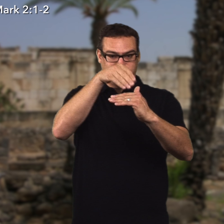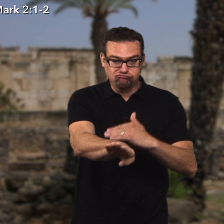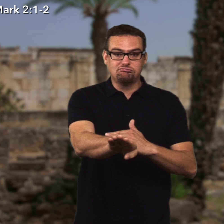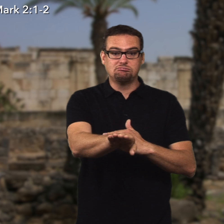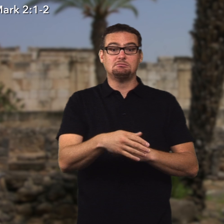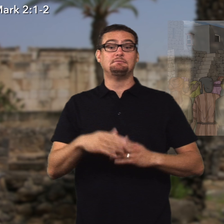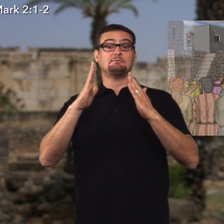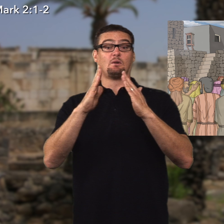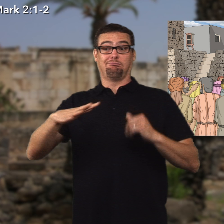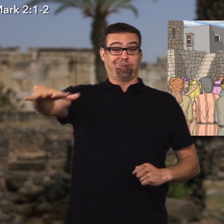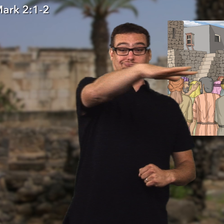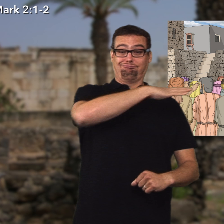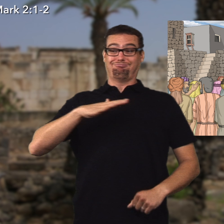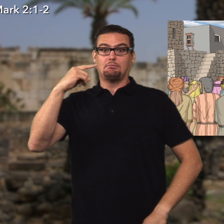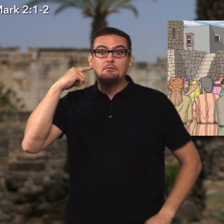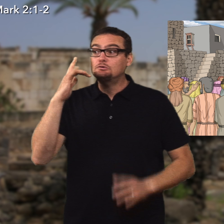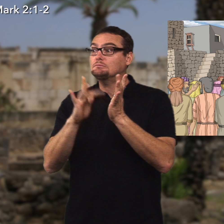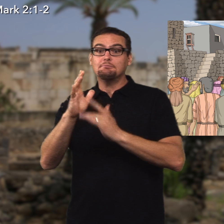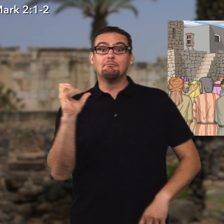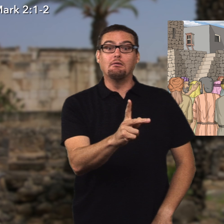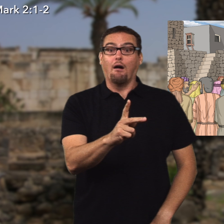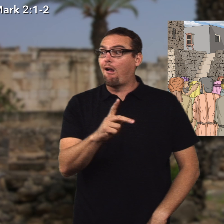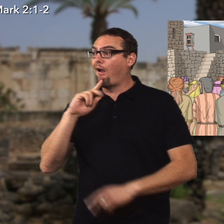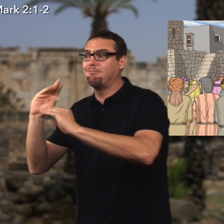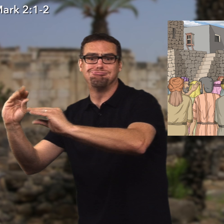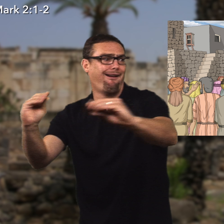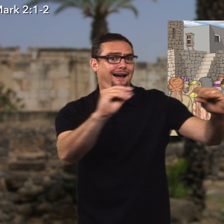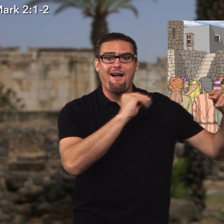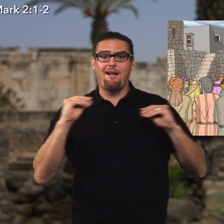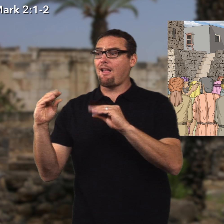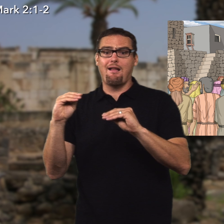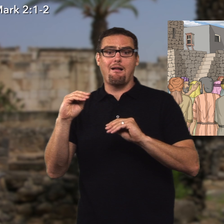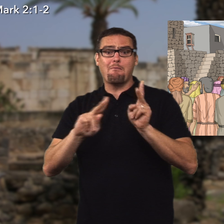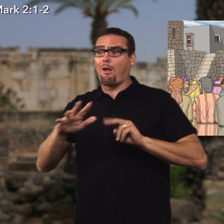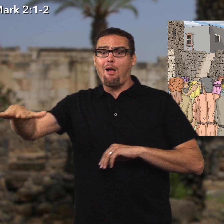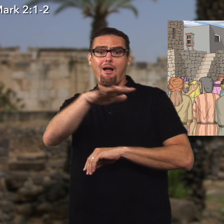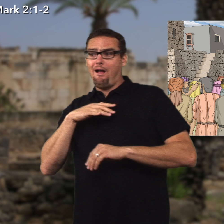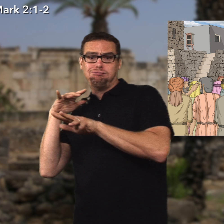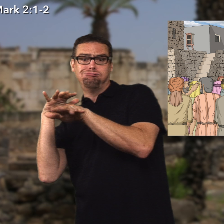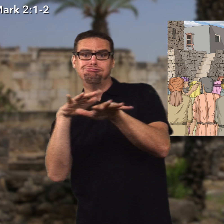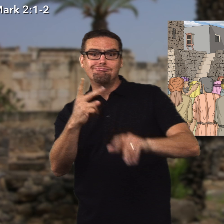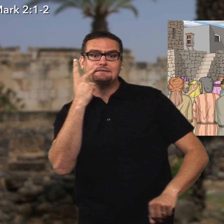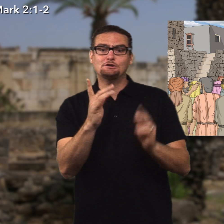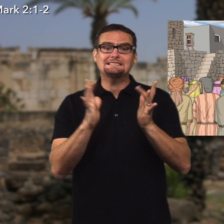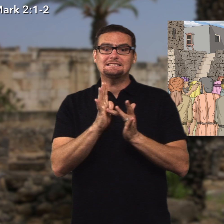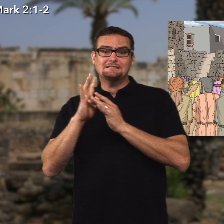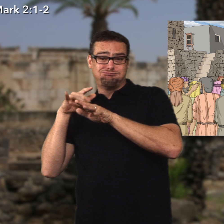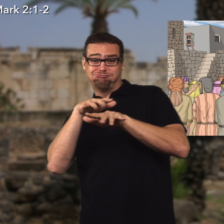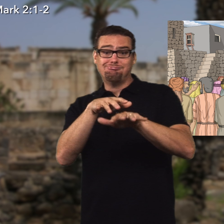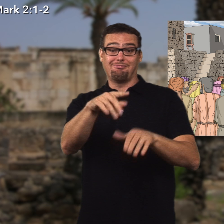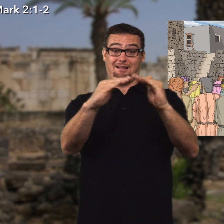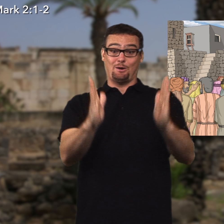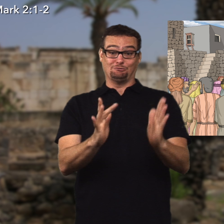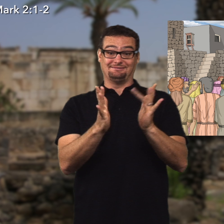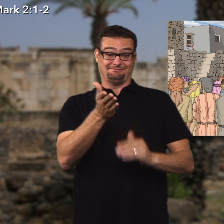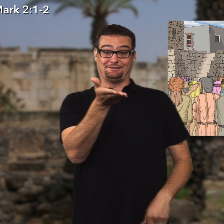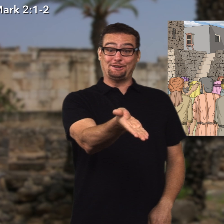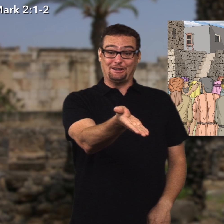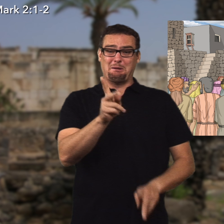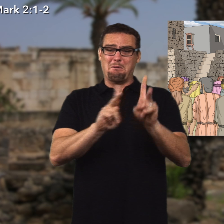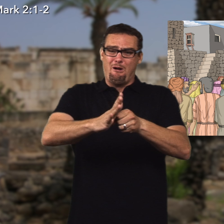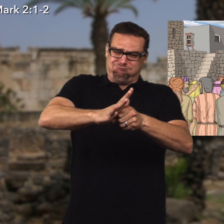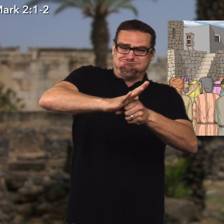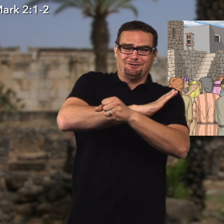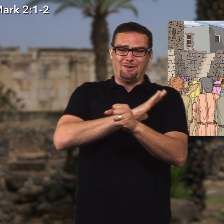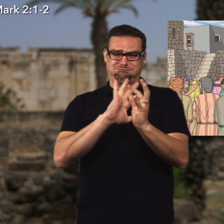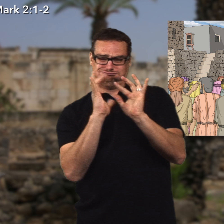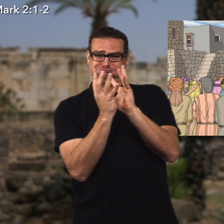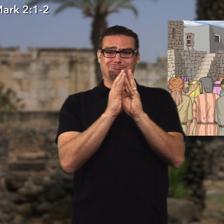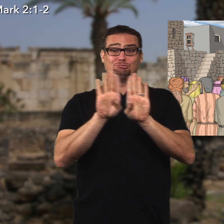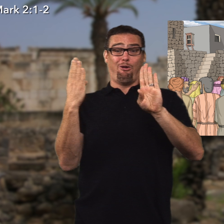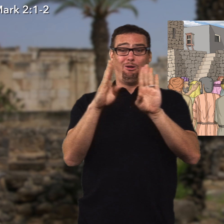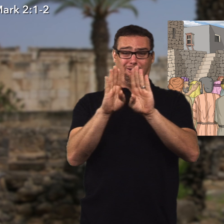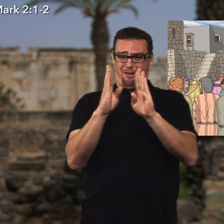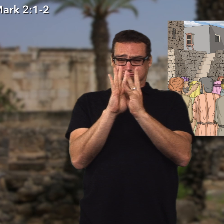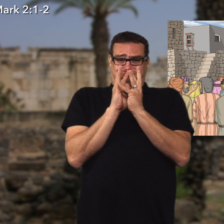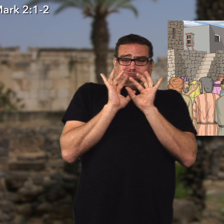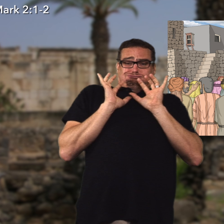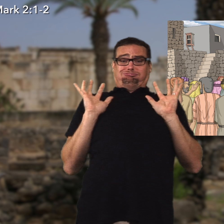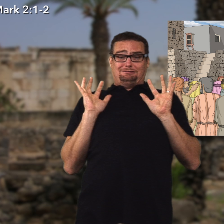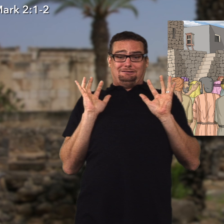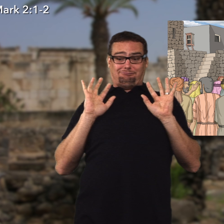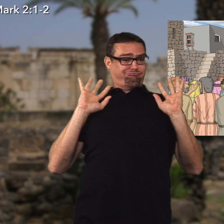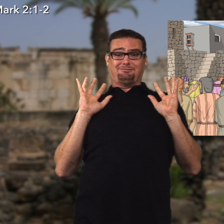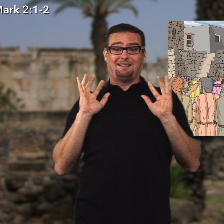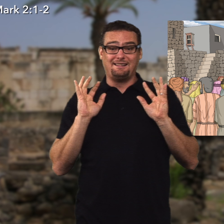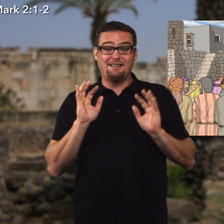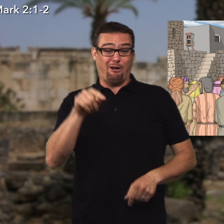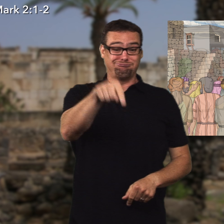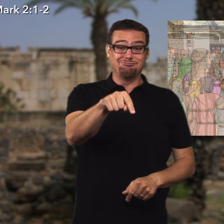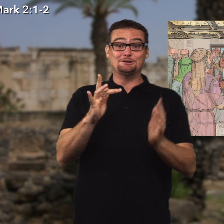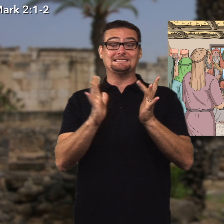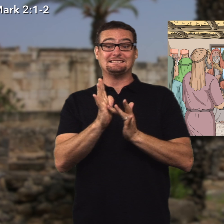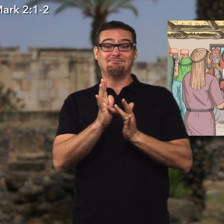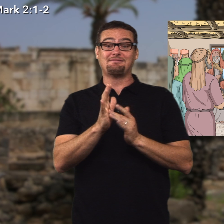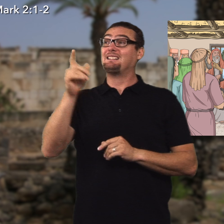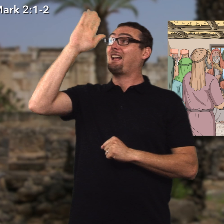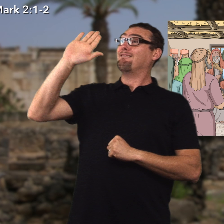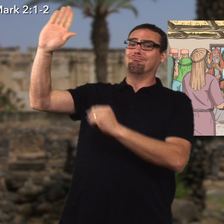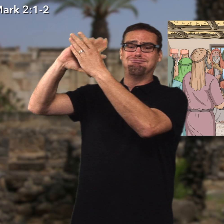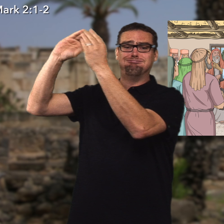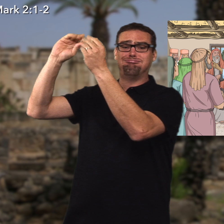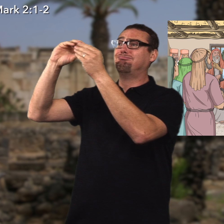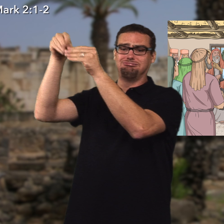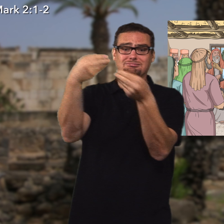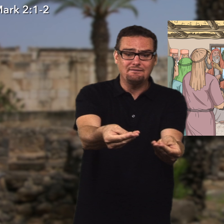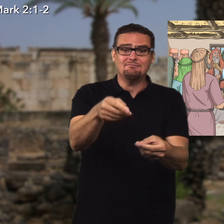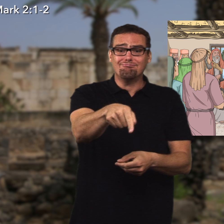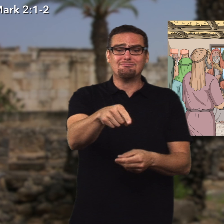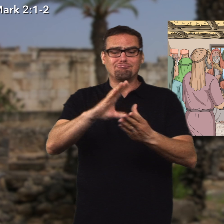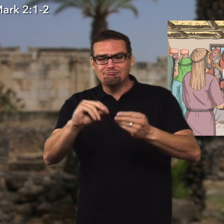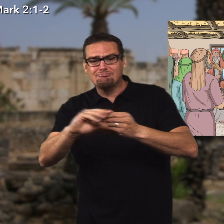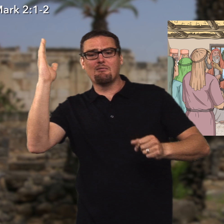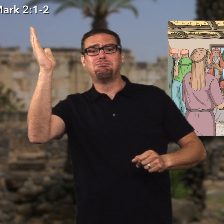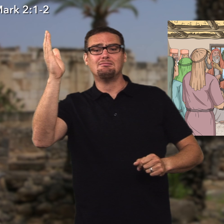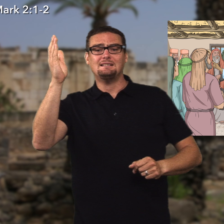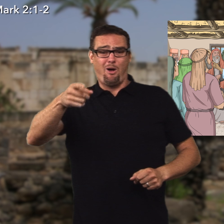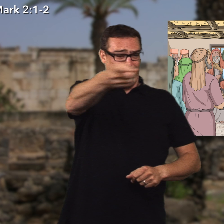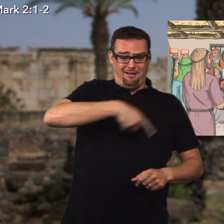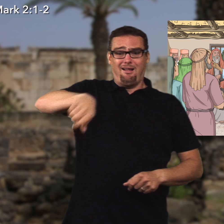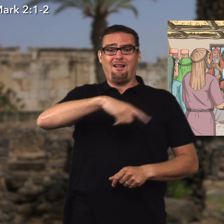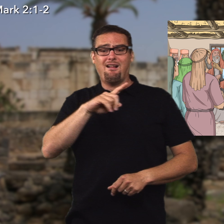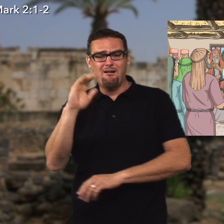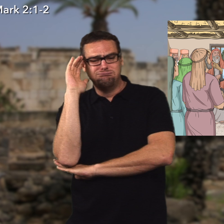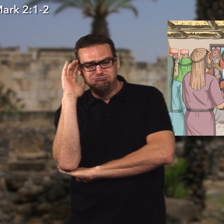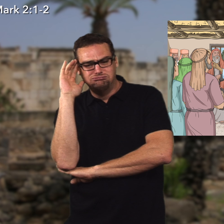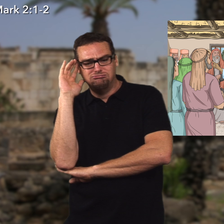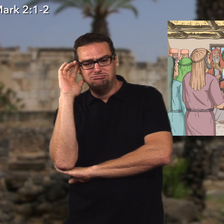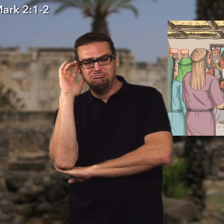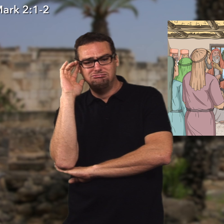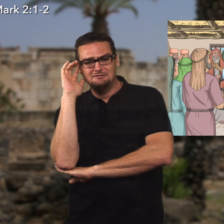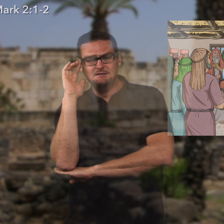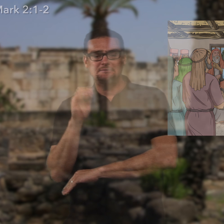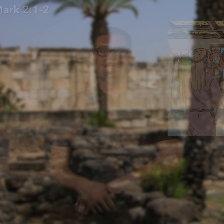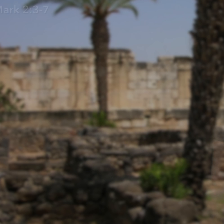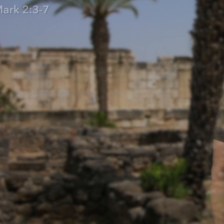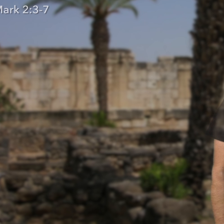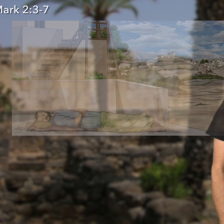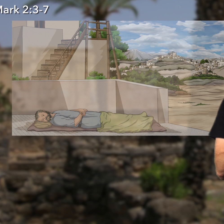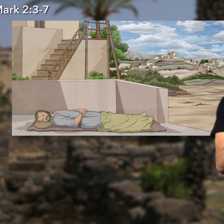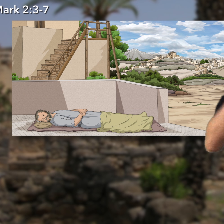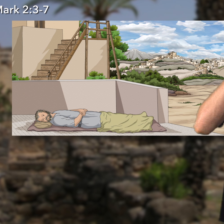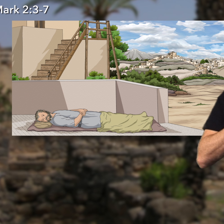And when the people heard that He was home, they gathered in such large numbers that there was no more room, not even outside the door, as Jesus spoke the word to them.